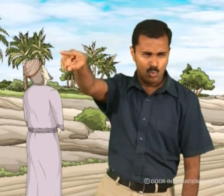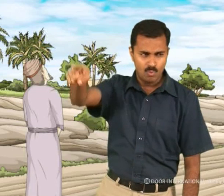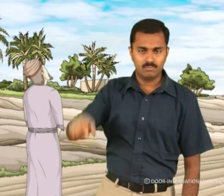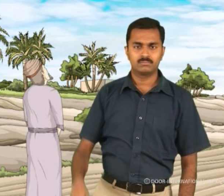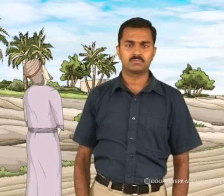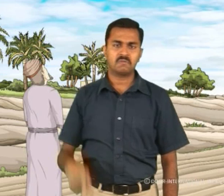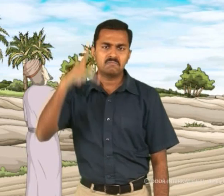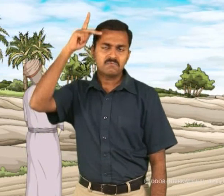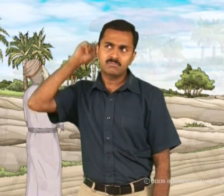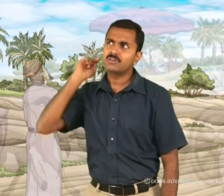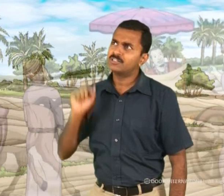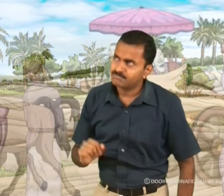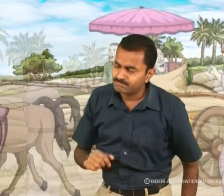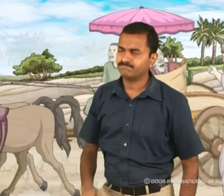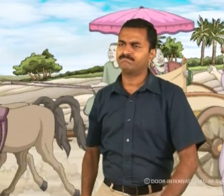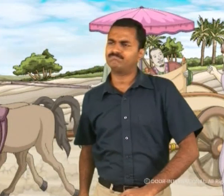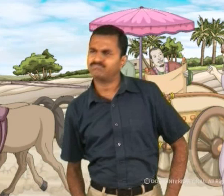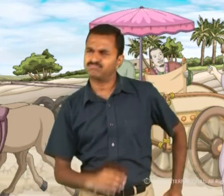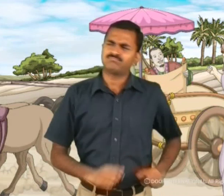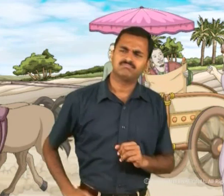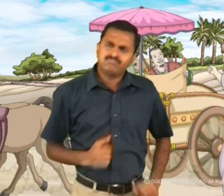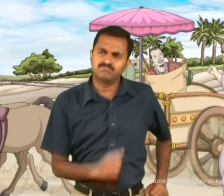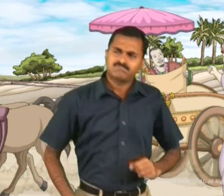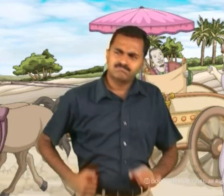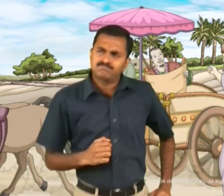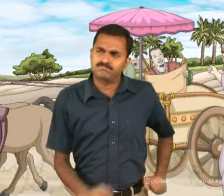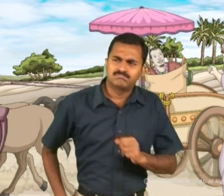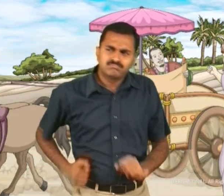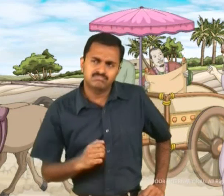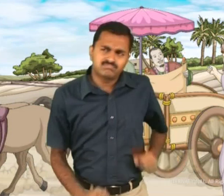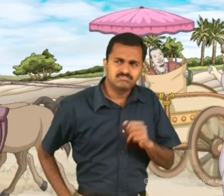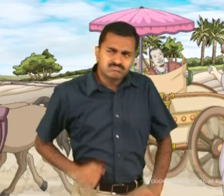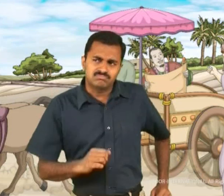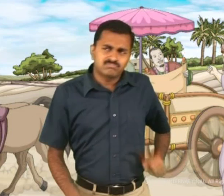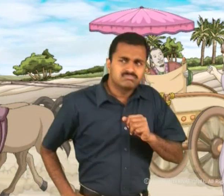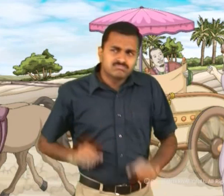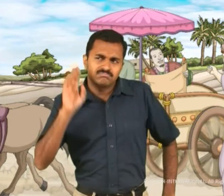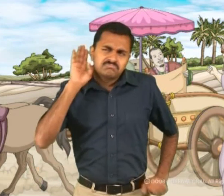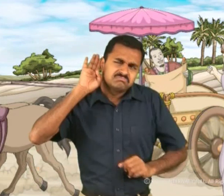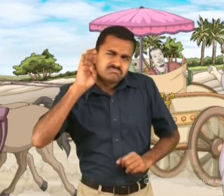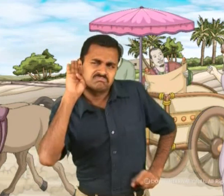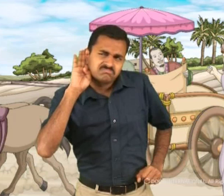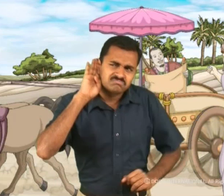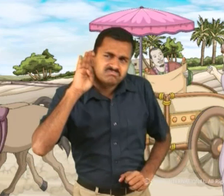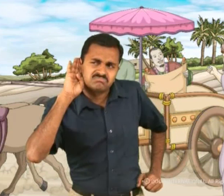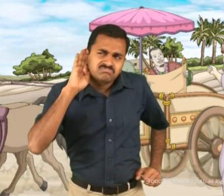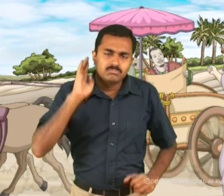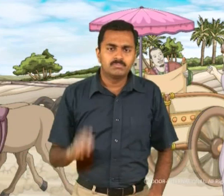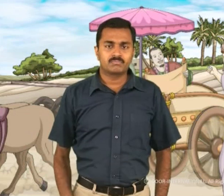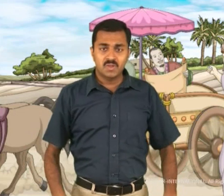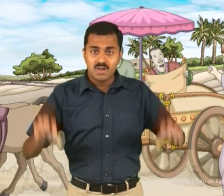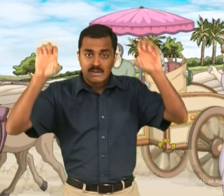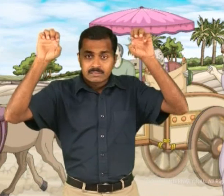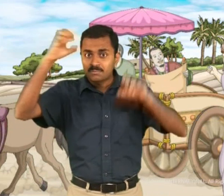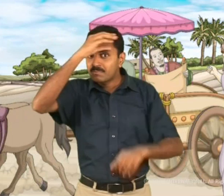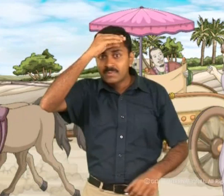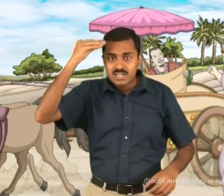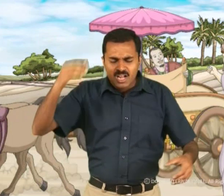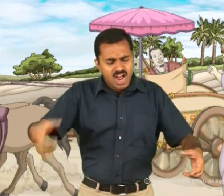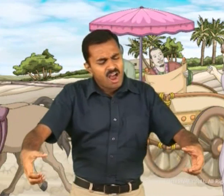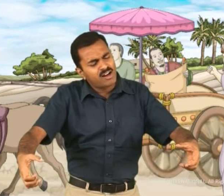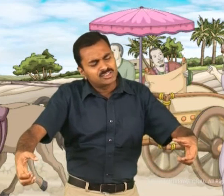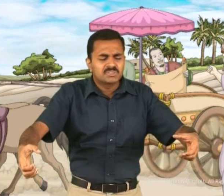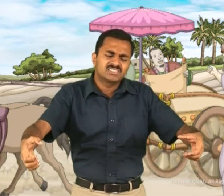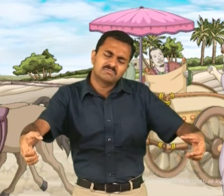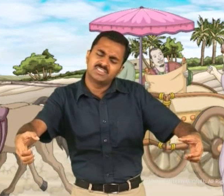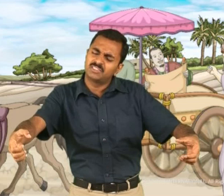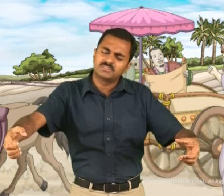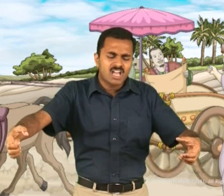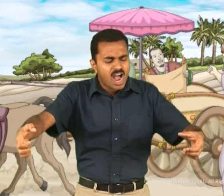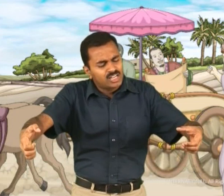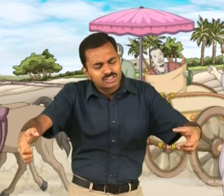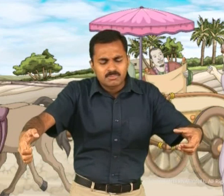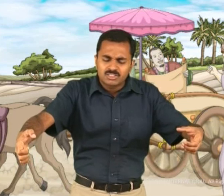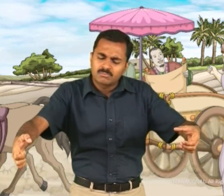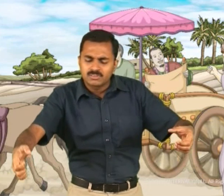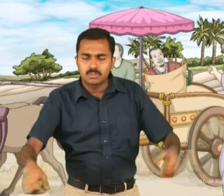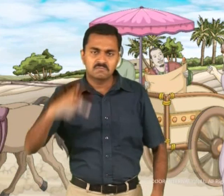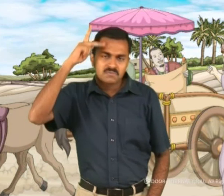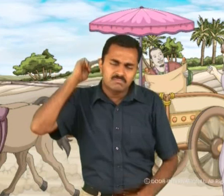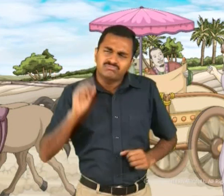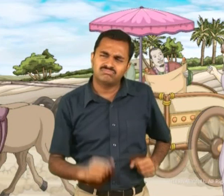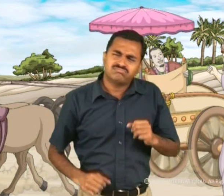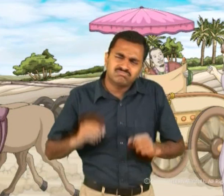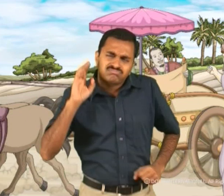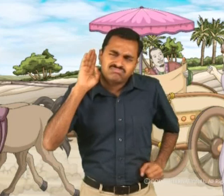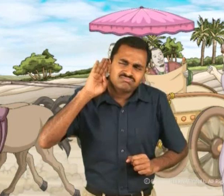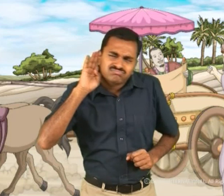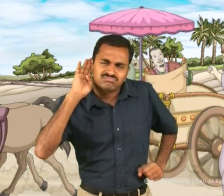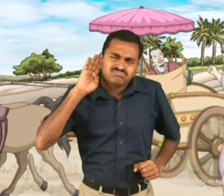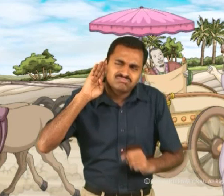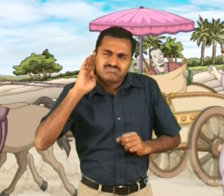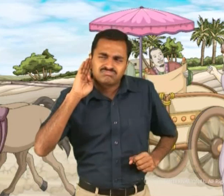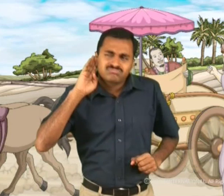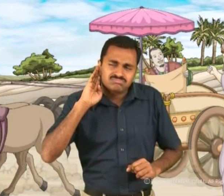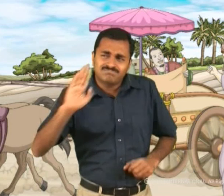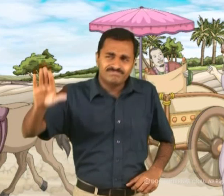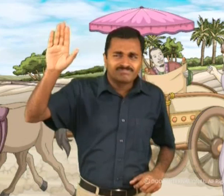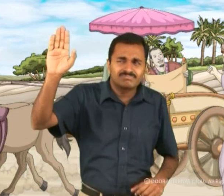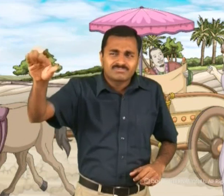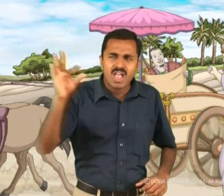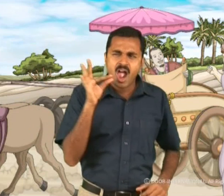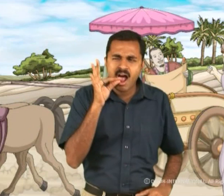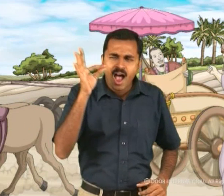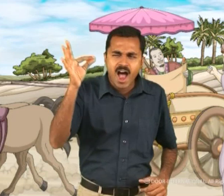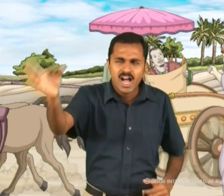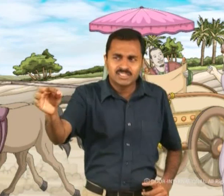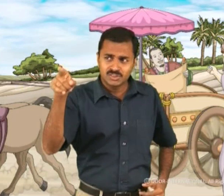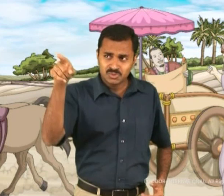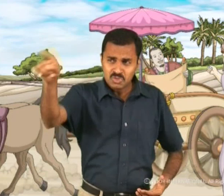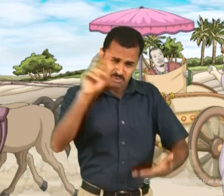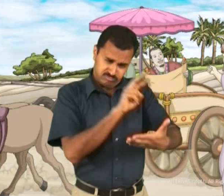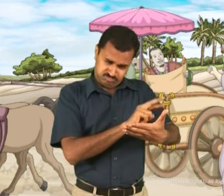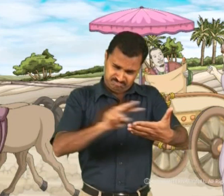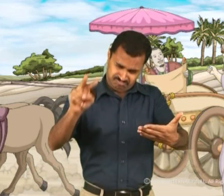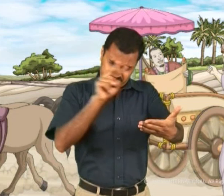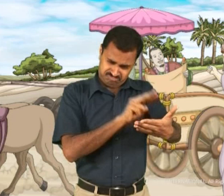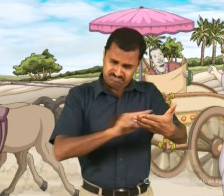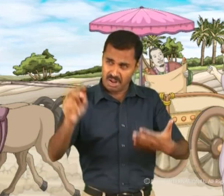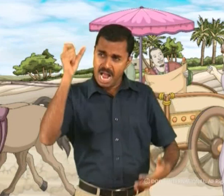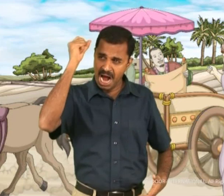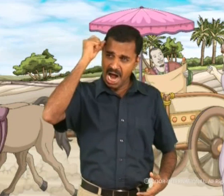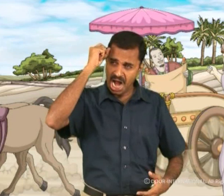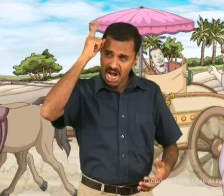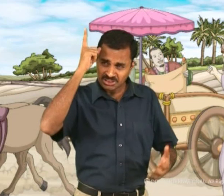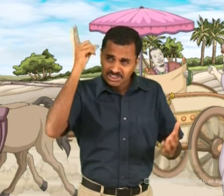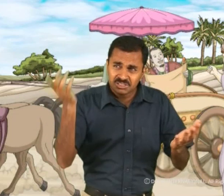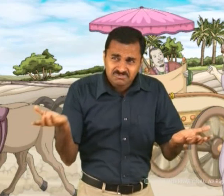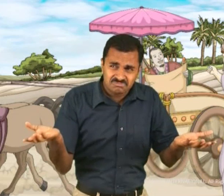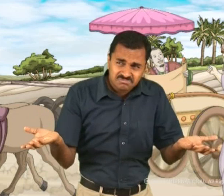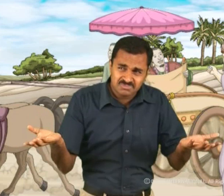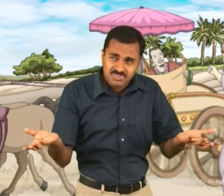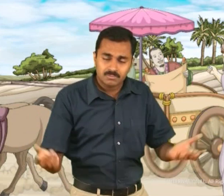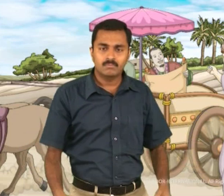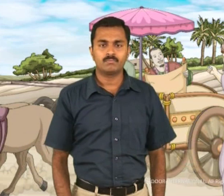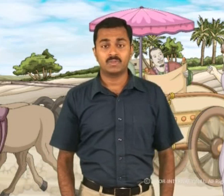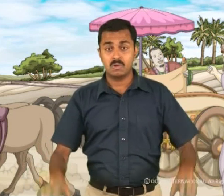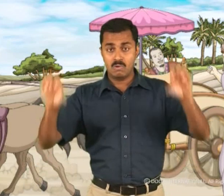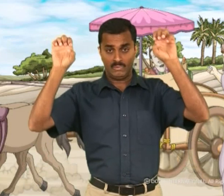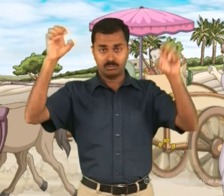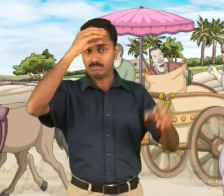So Philip ran up and heard the man reading Isaiah the prophet.